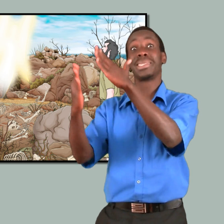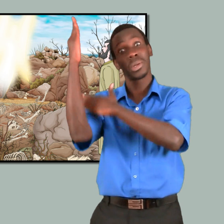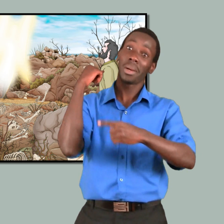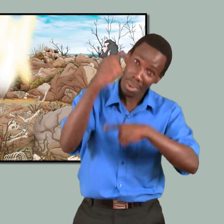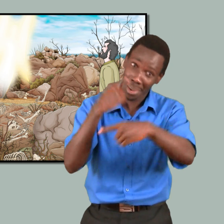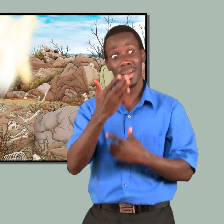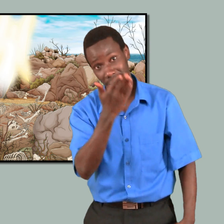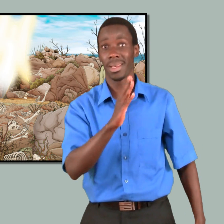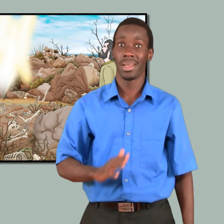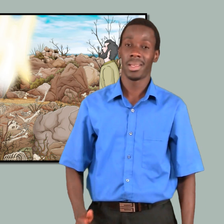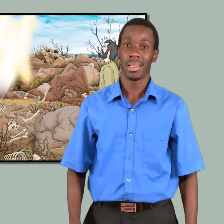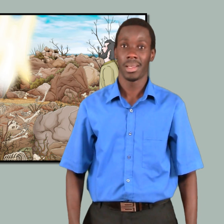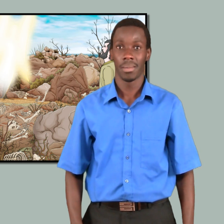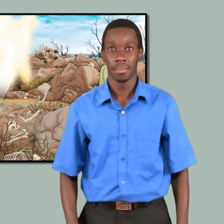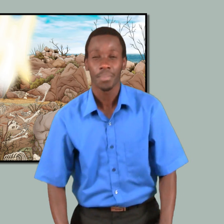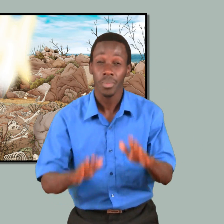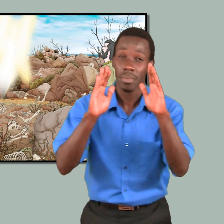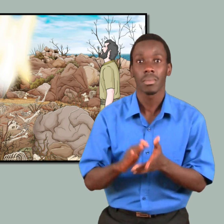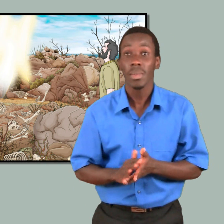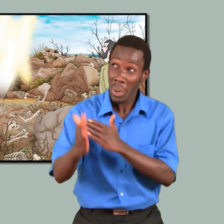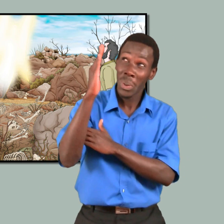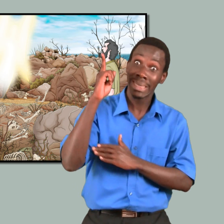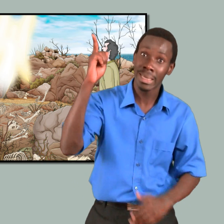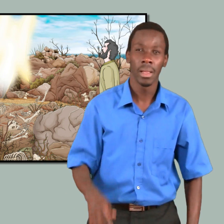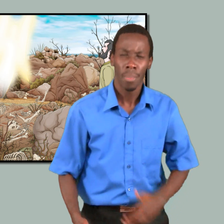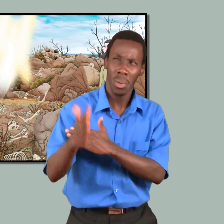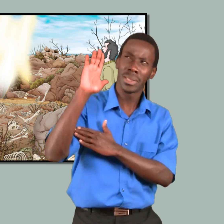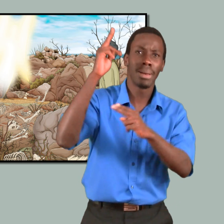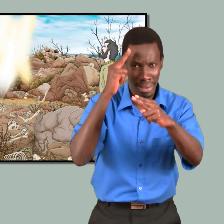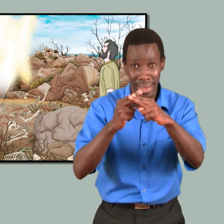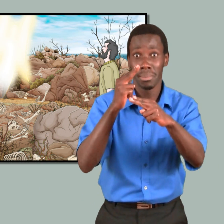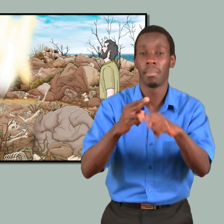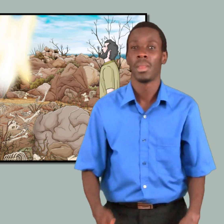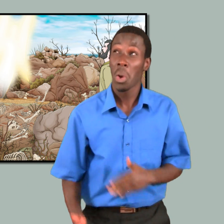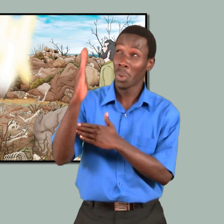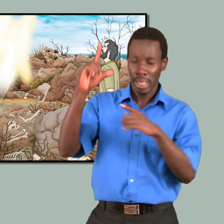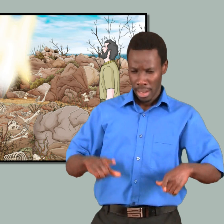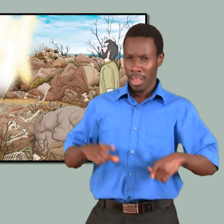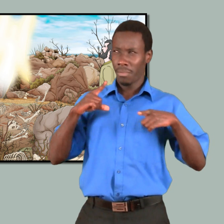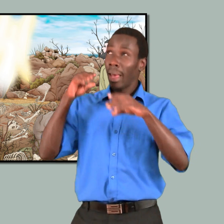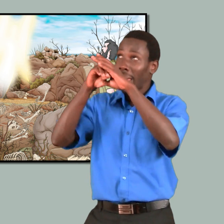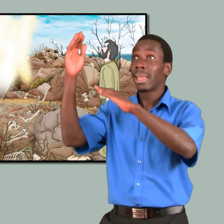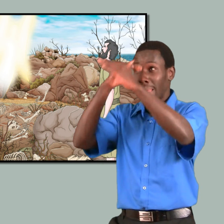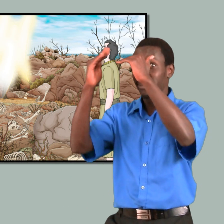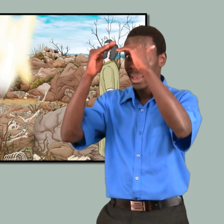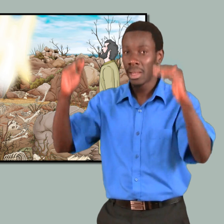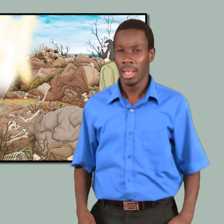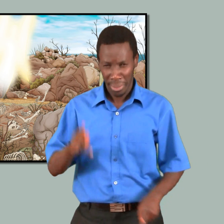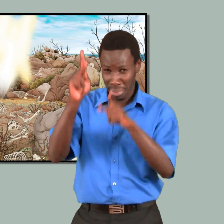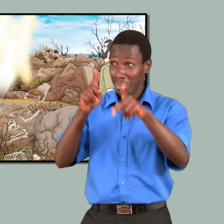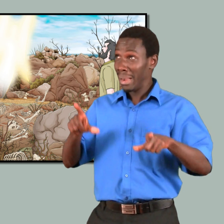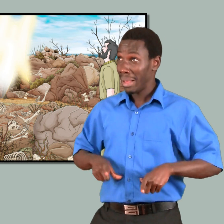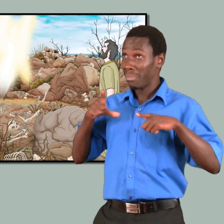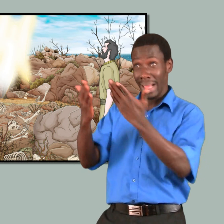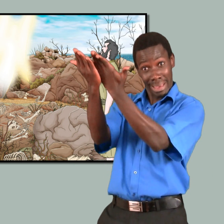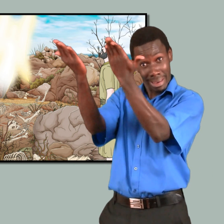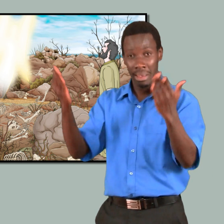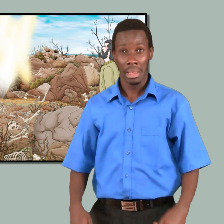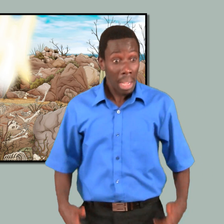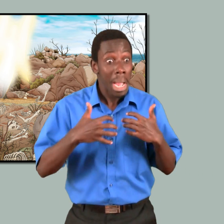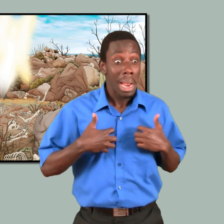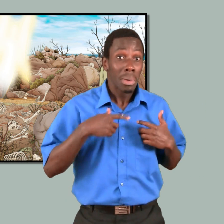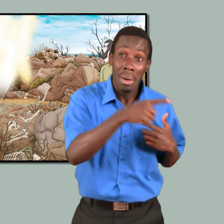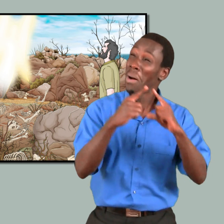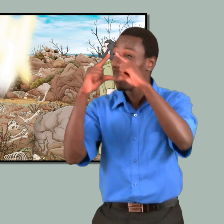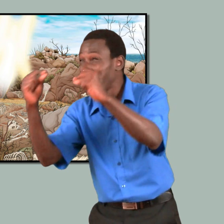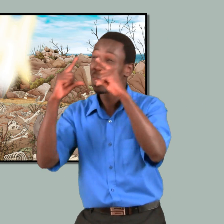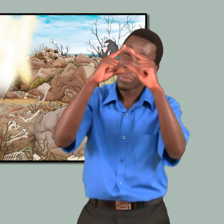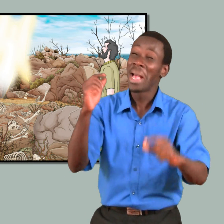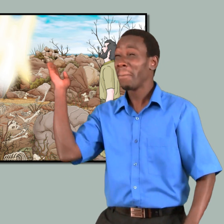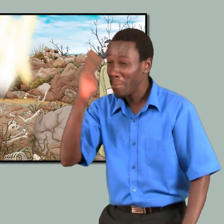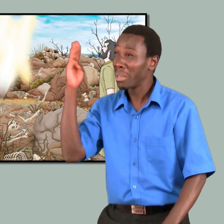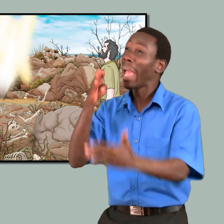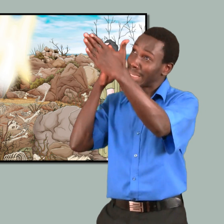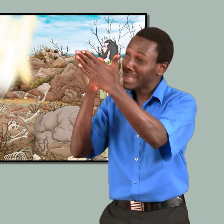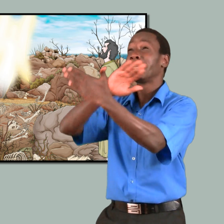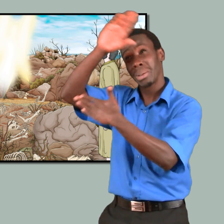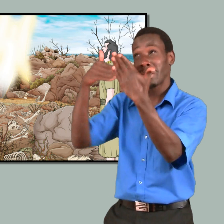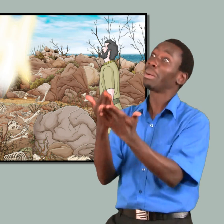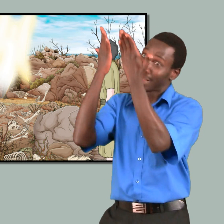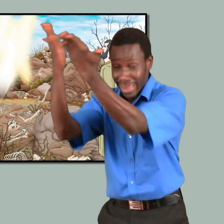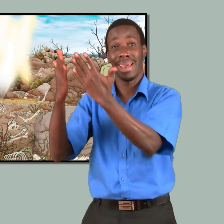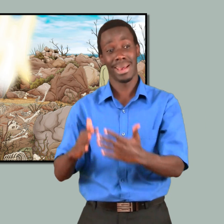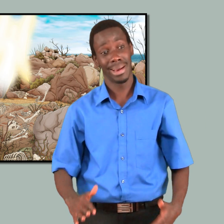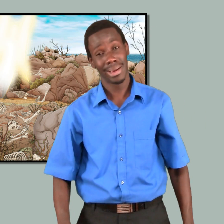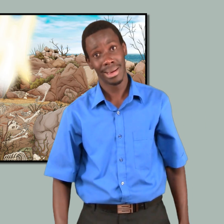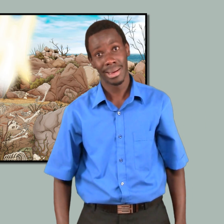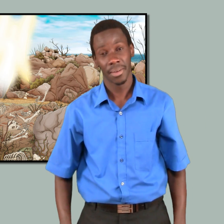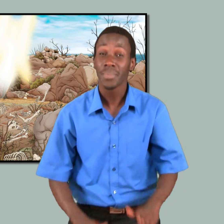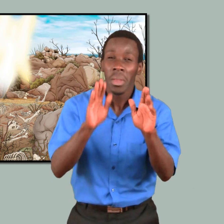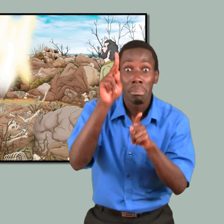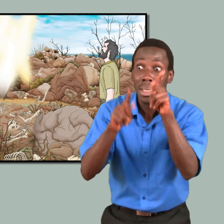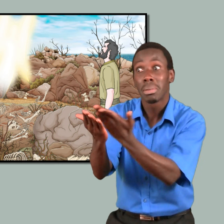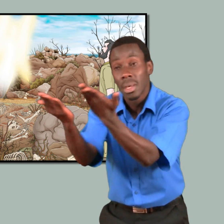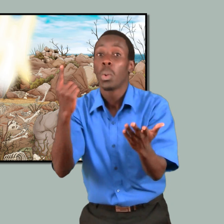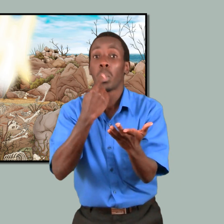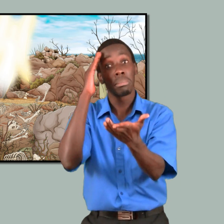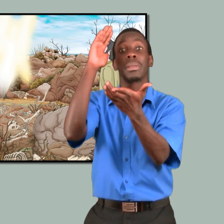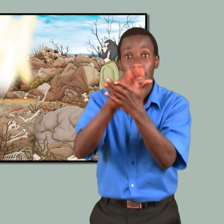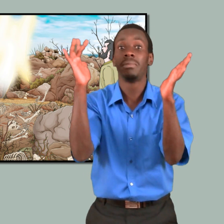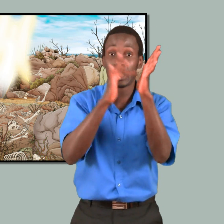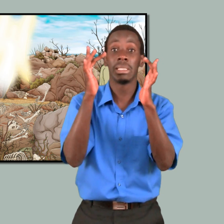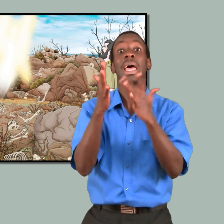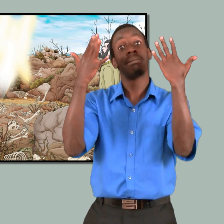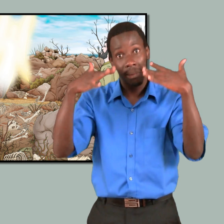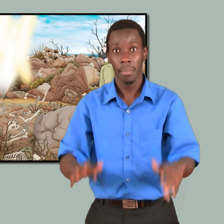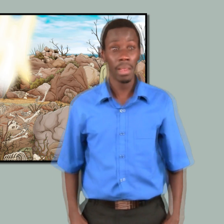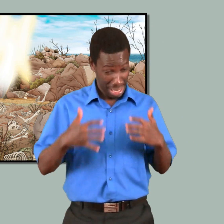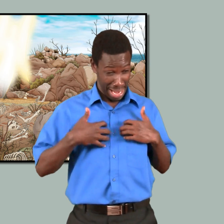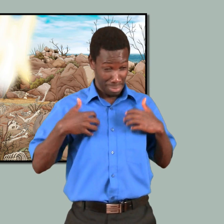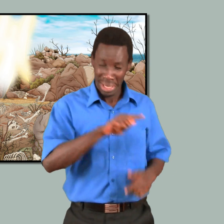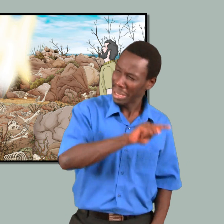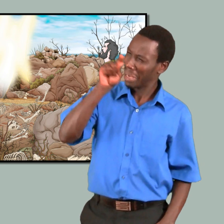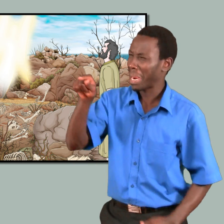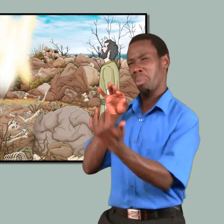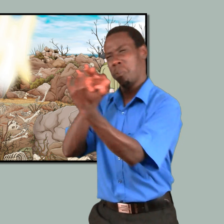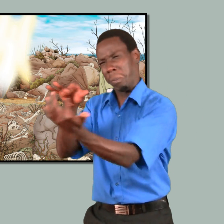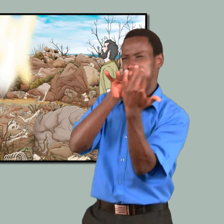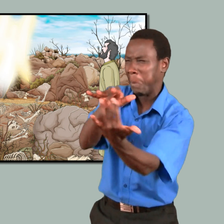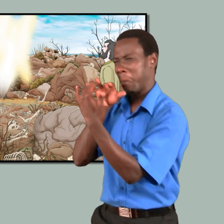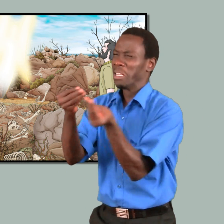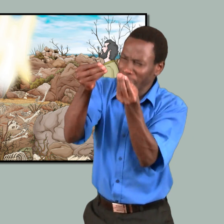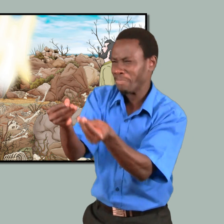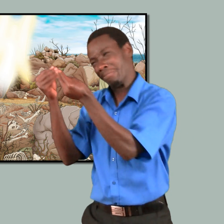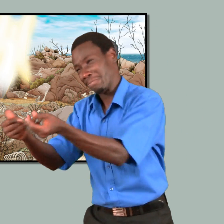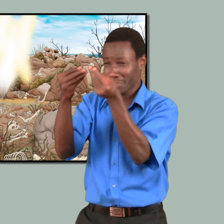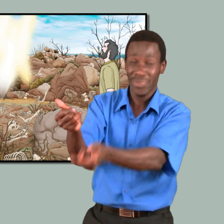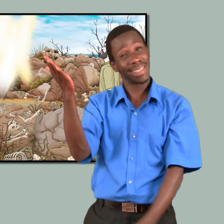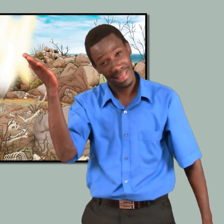And the beast opened its mouth to speak blasphemies against God and to slander His name and His tabernacle—those who dwell in heaven.